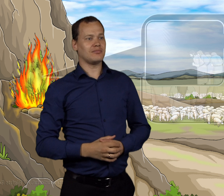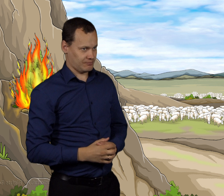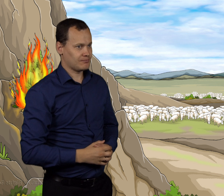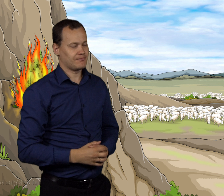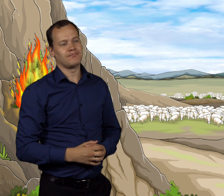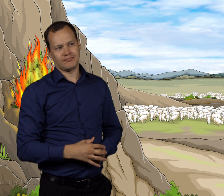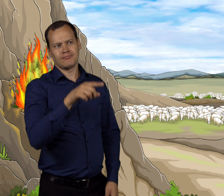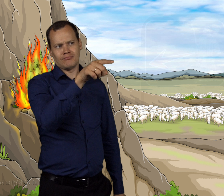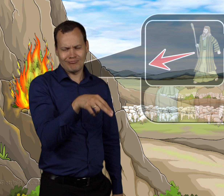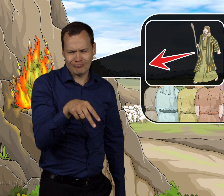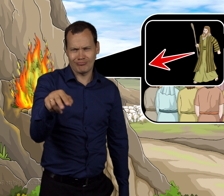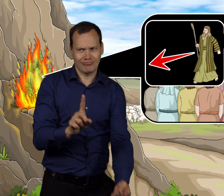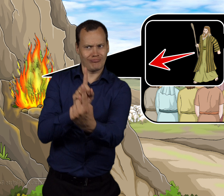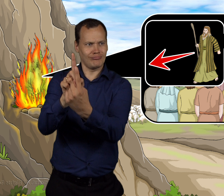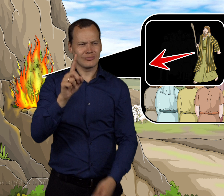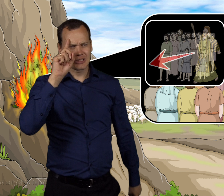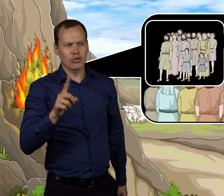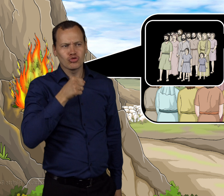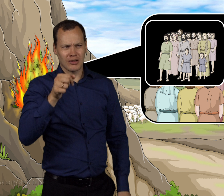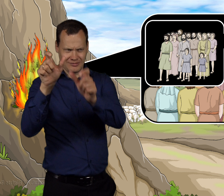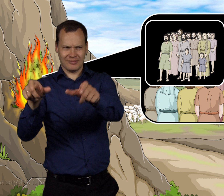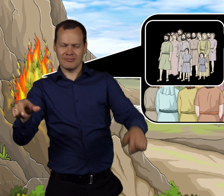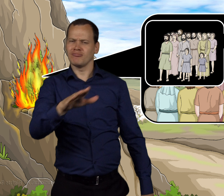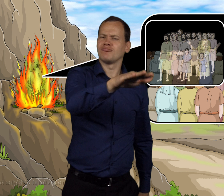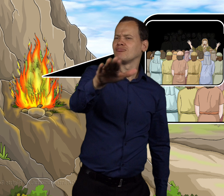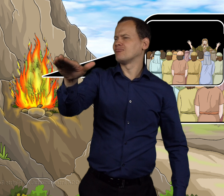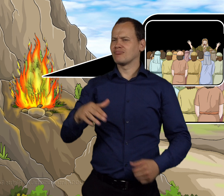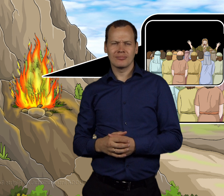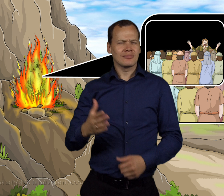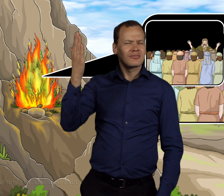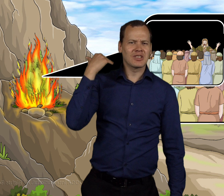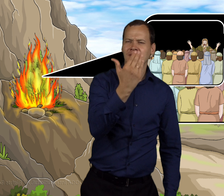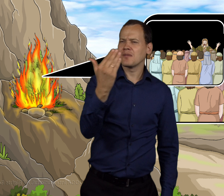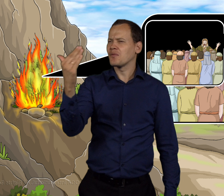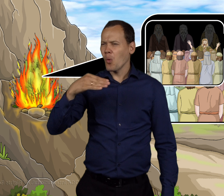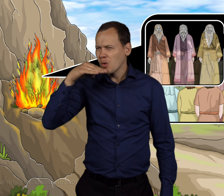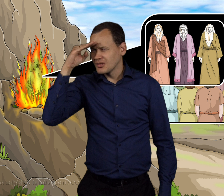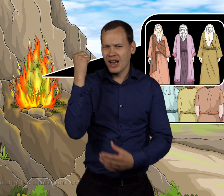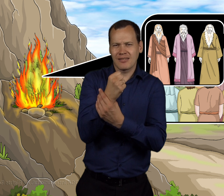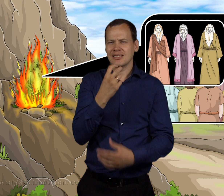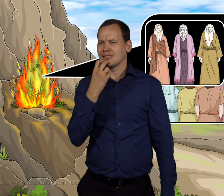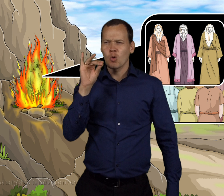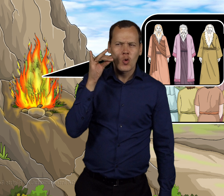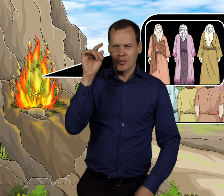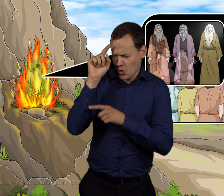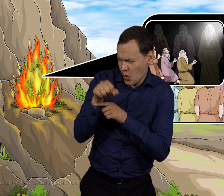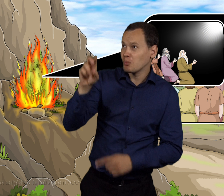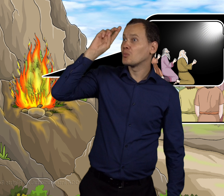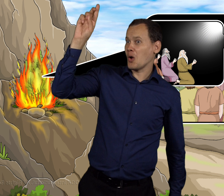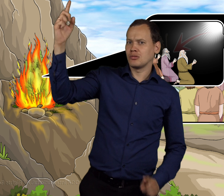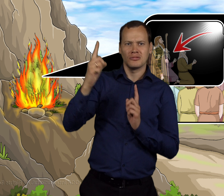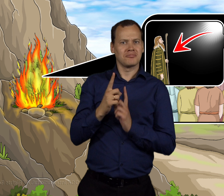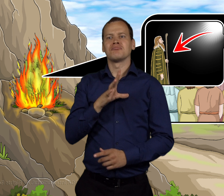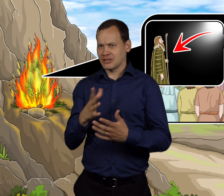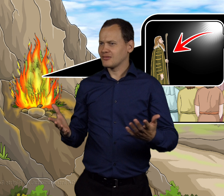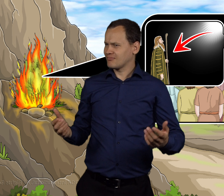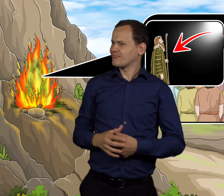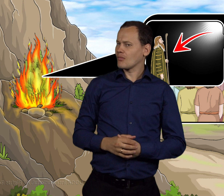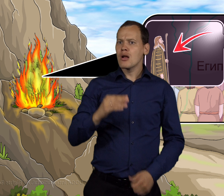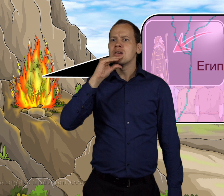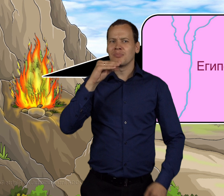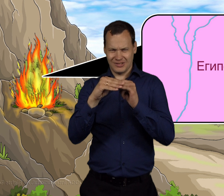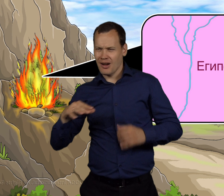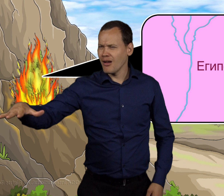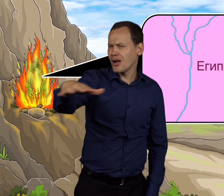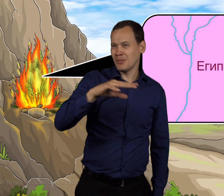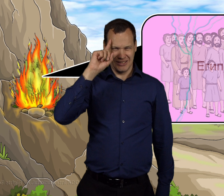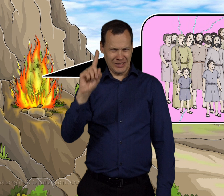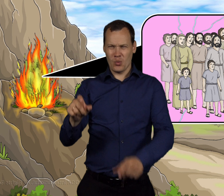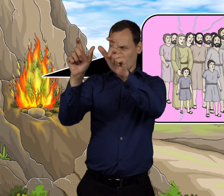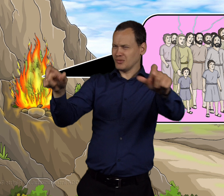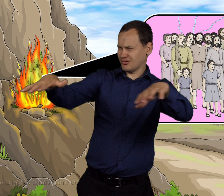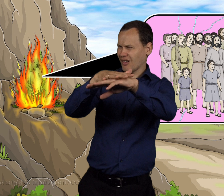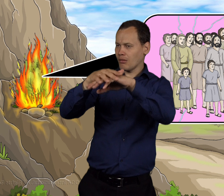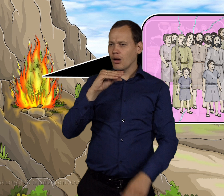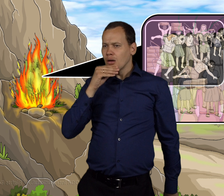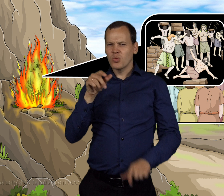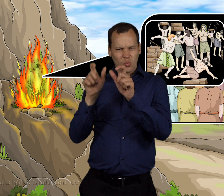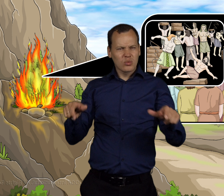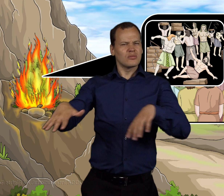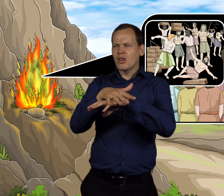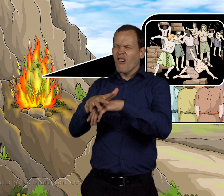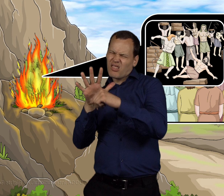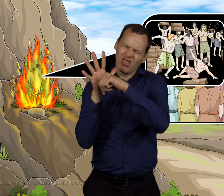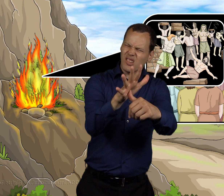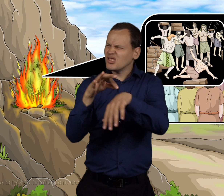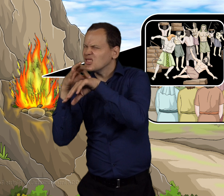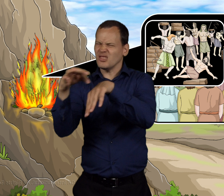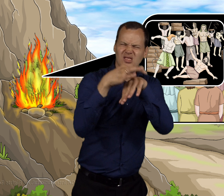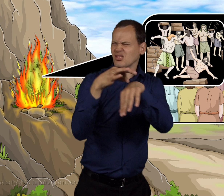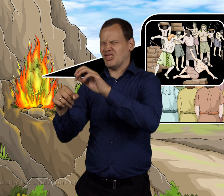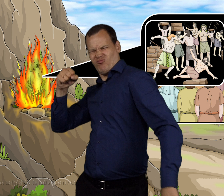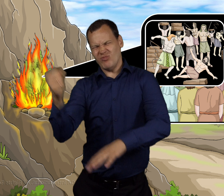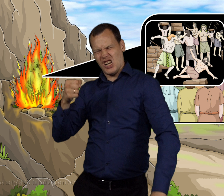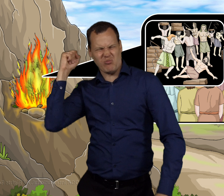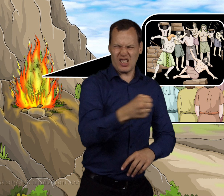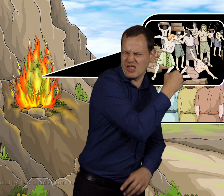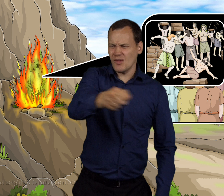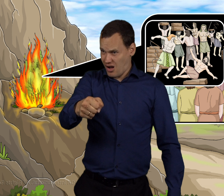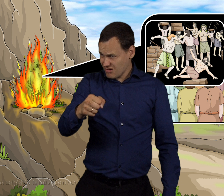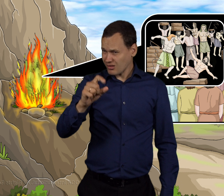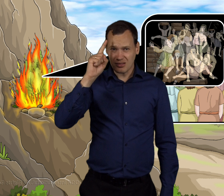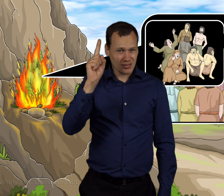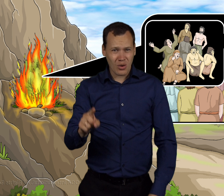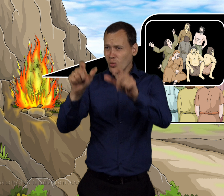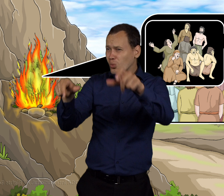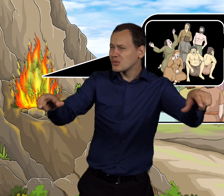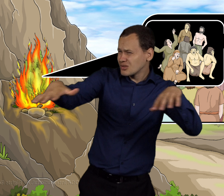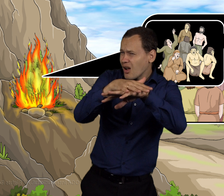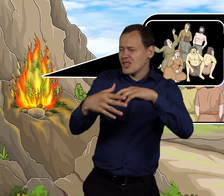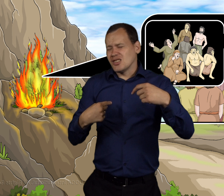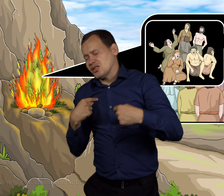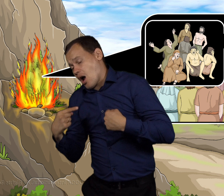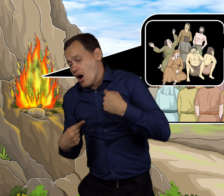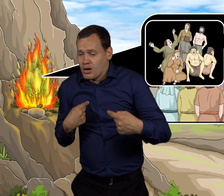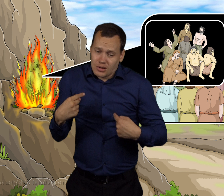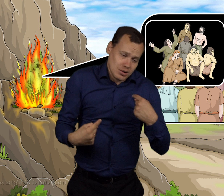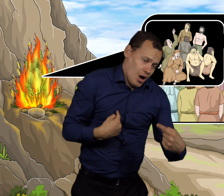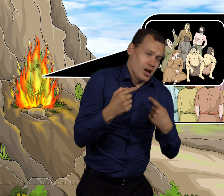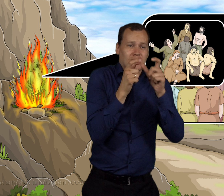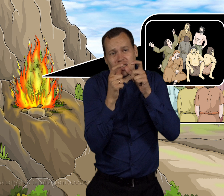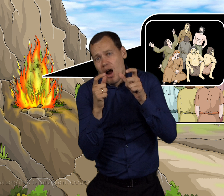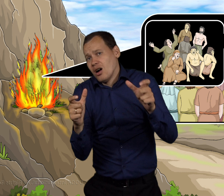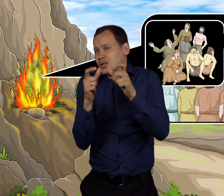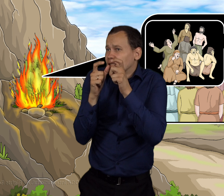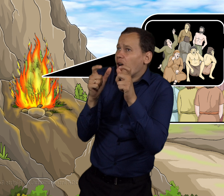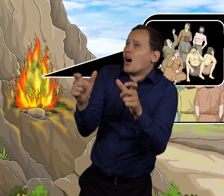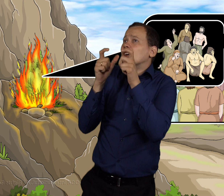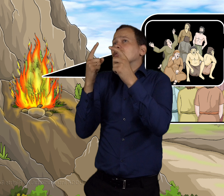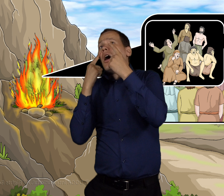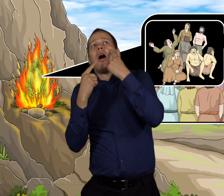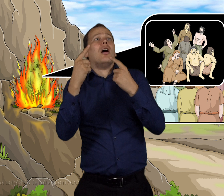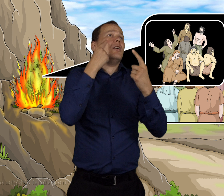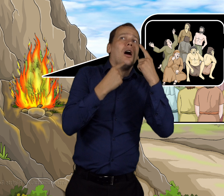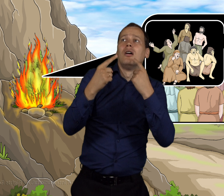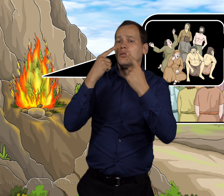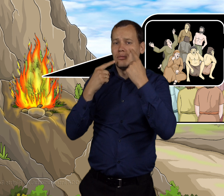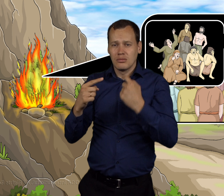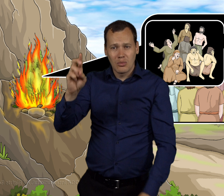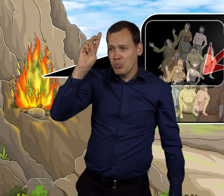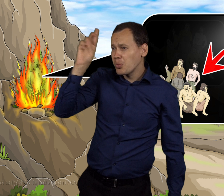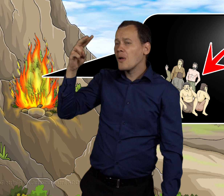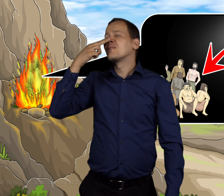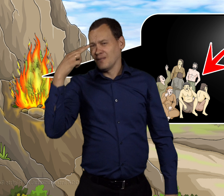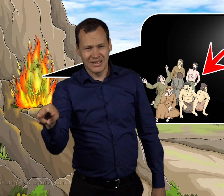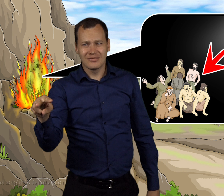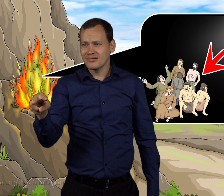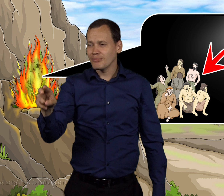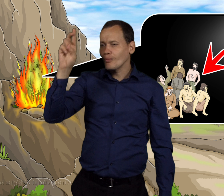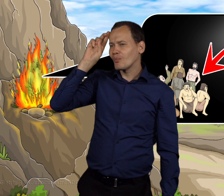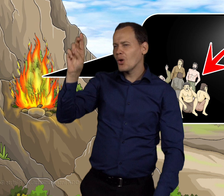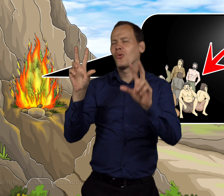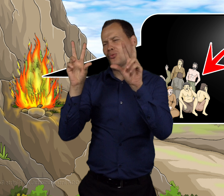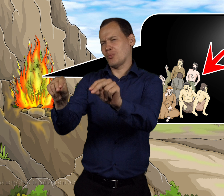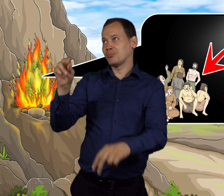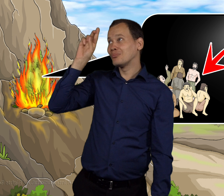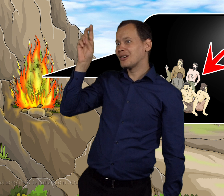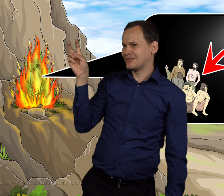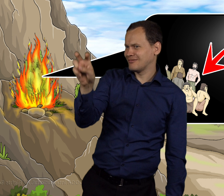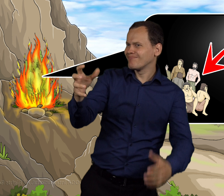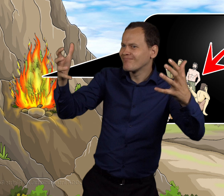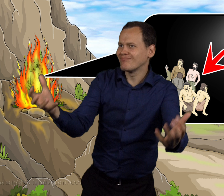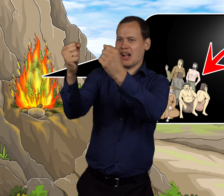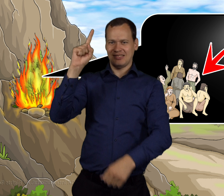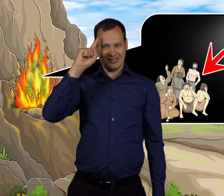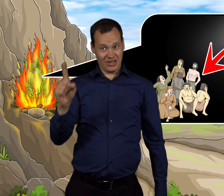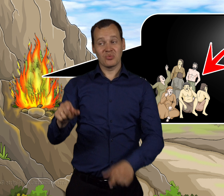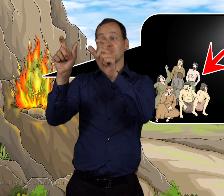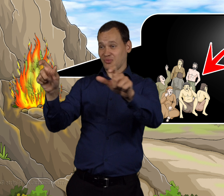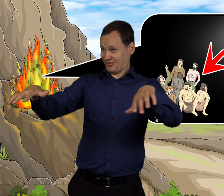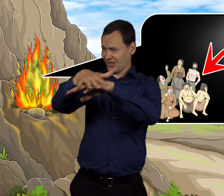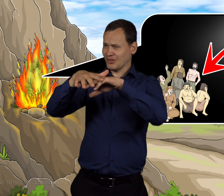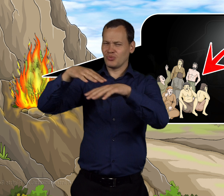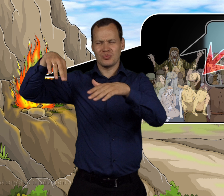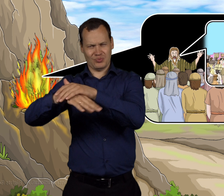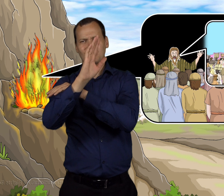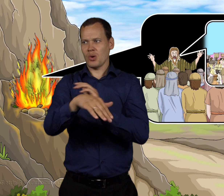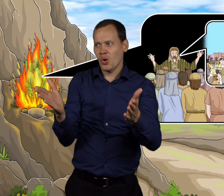Go, assemble the elders of Israel and say to them, ‘The LORD, the God of your fathers—the God of Abraham, Isaac, and Jacob—has appeared to me and said: I have surely attended to you and have seen what has been done to you in Egypt.